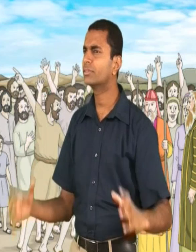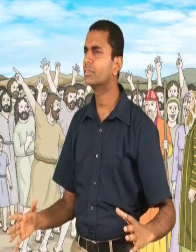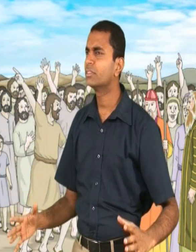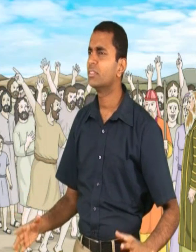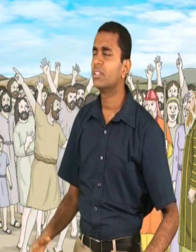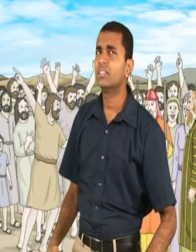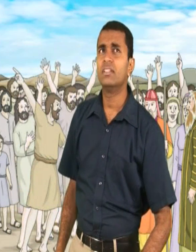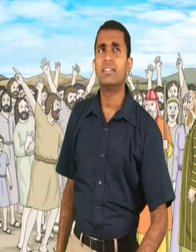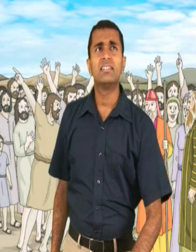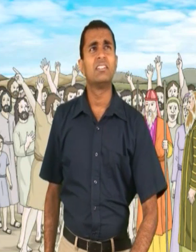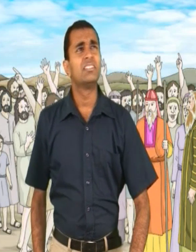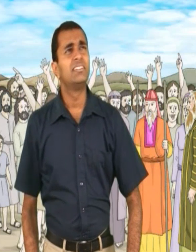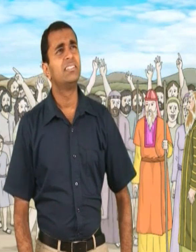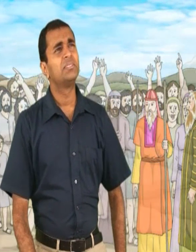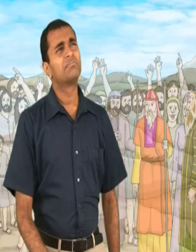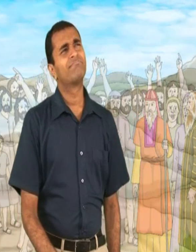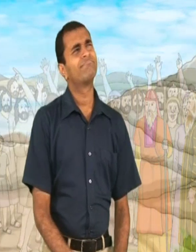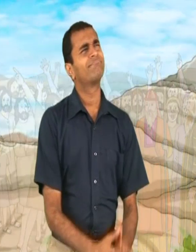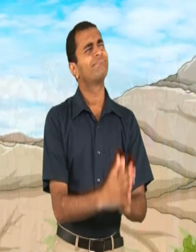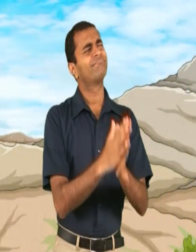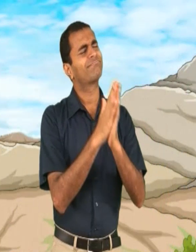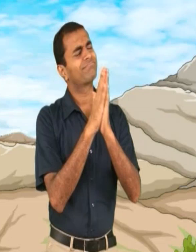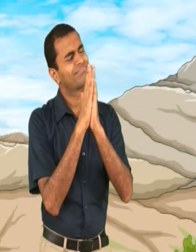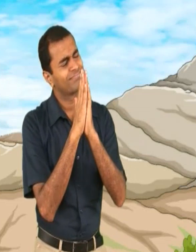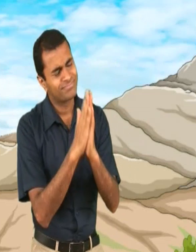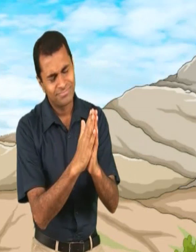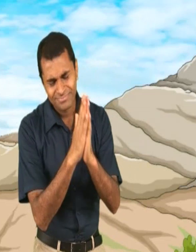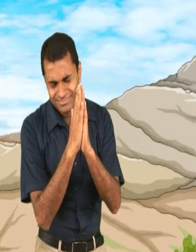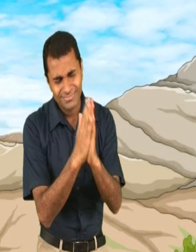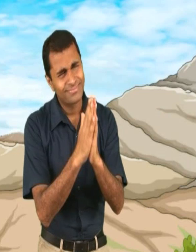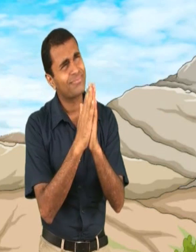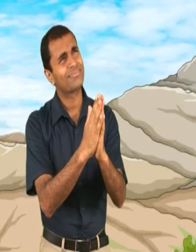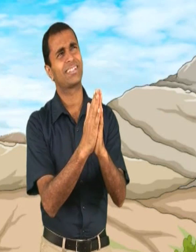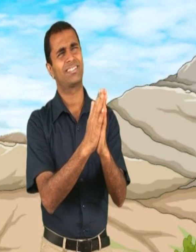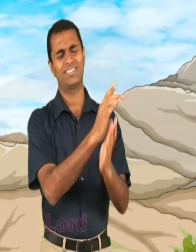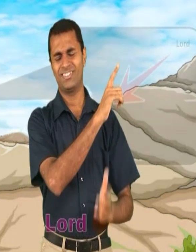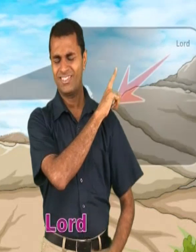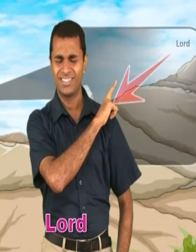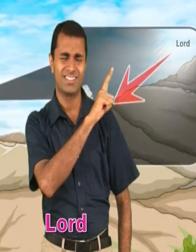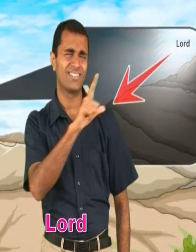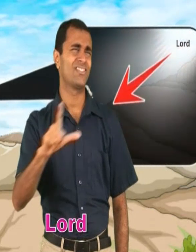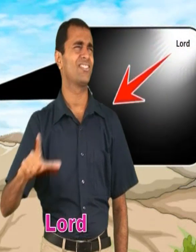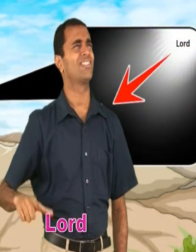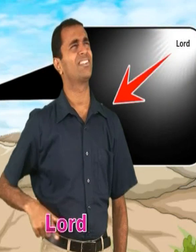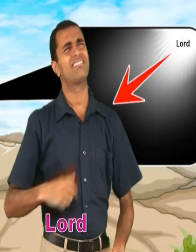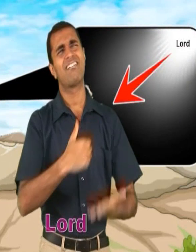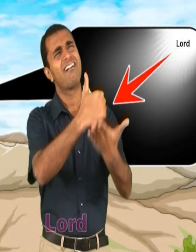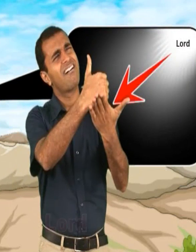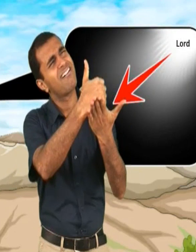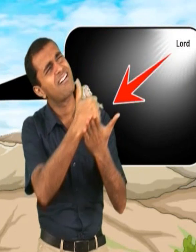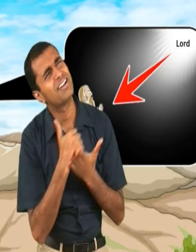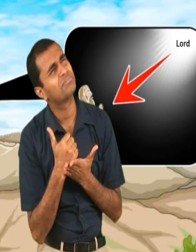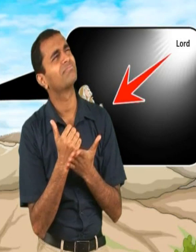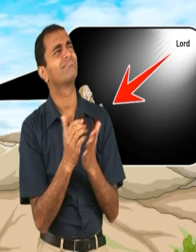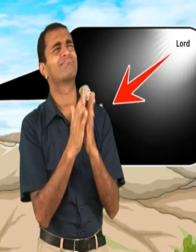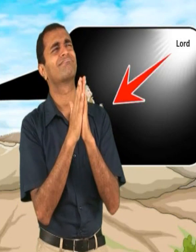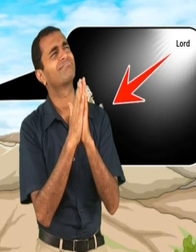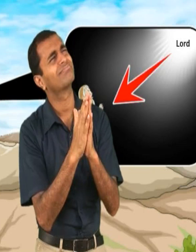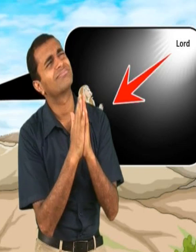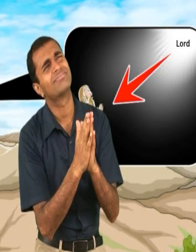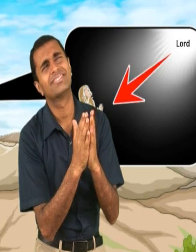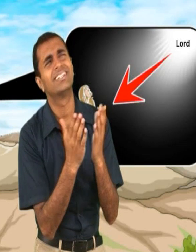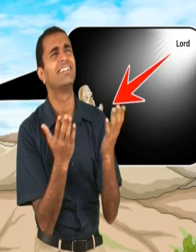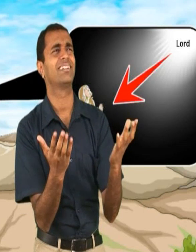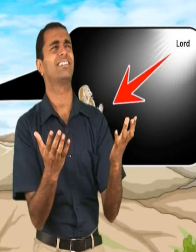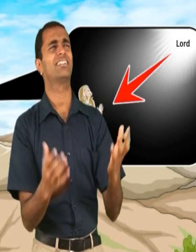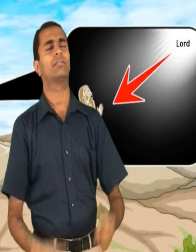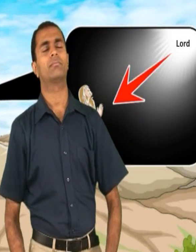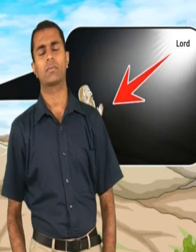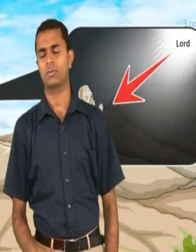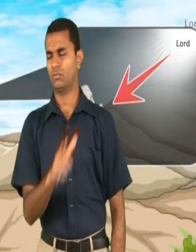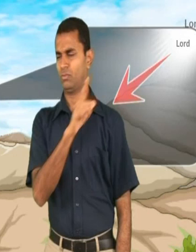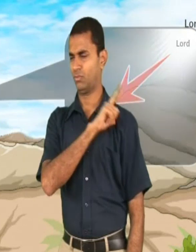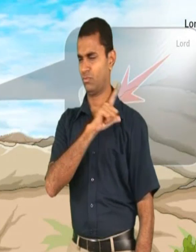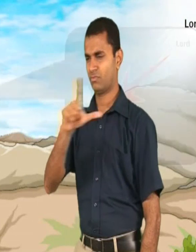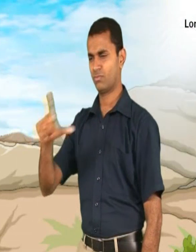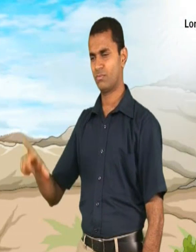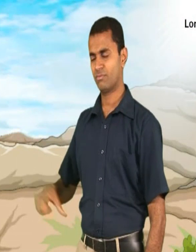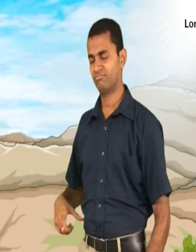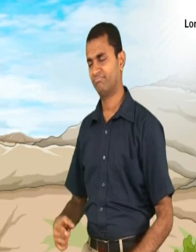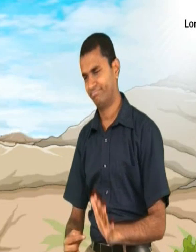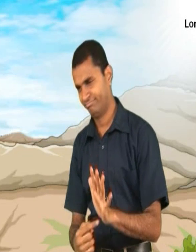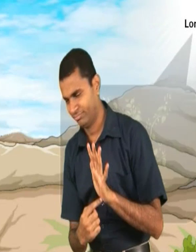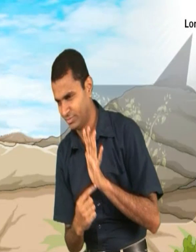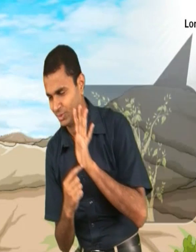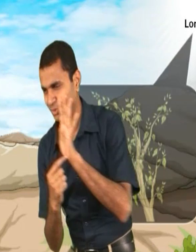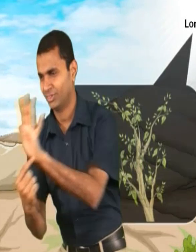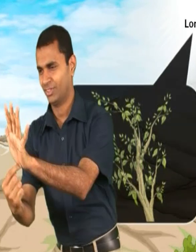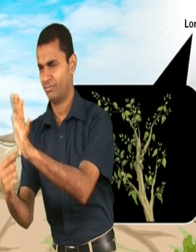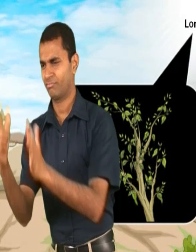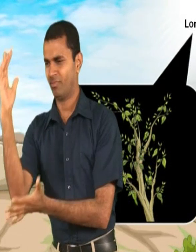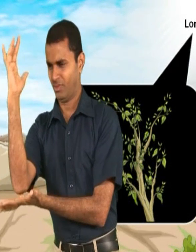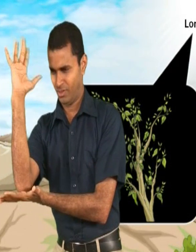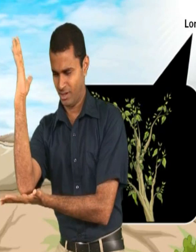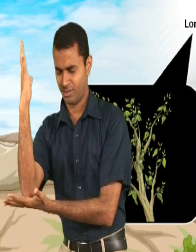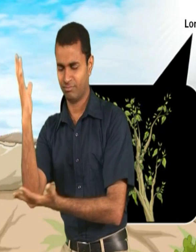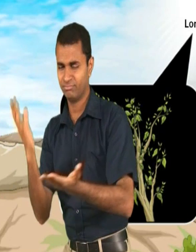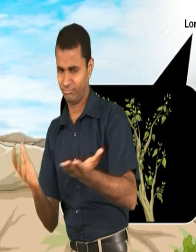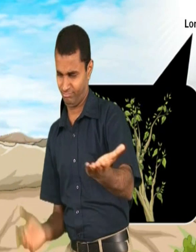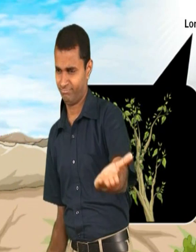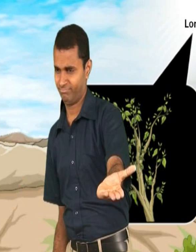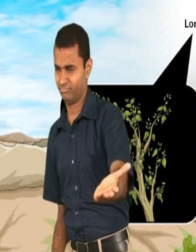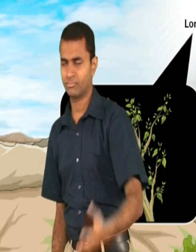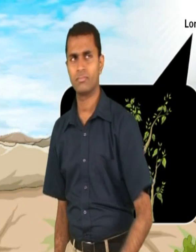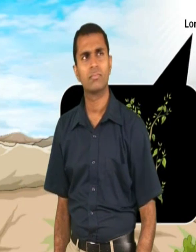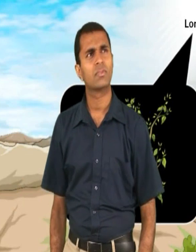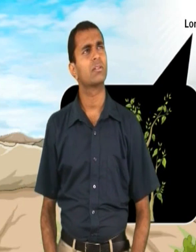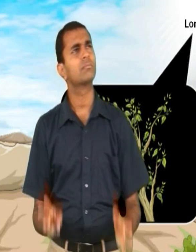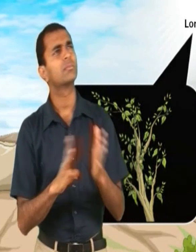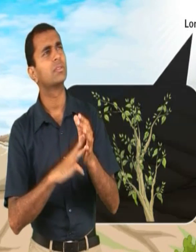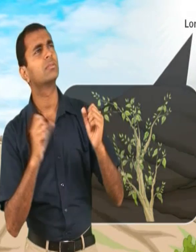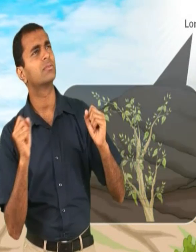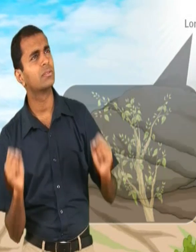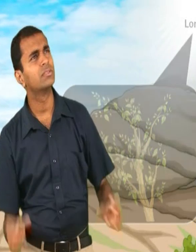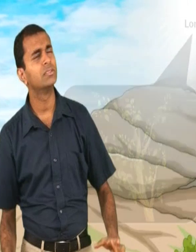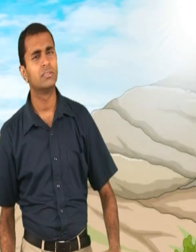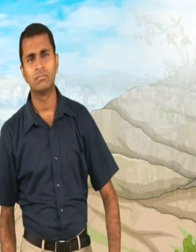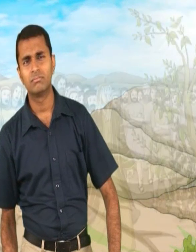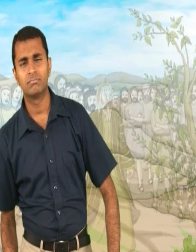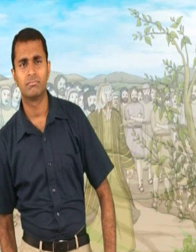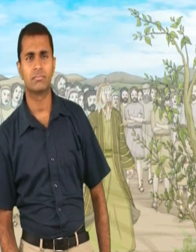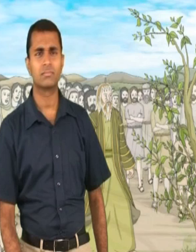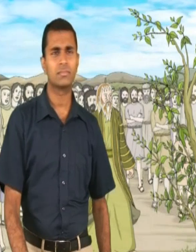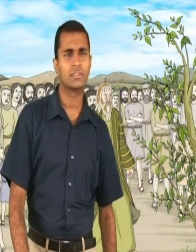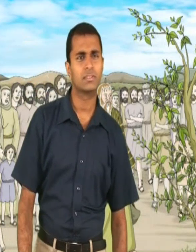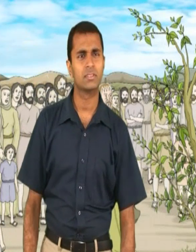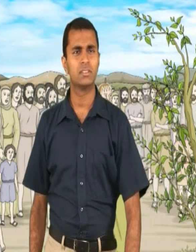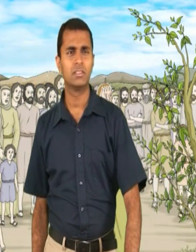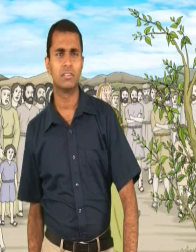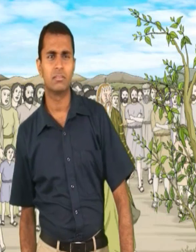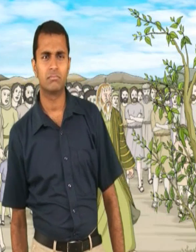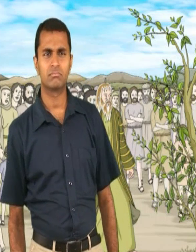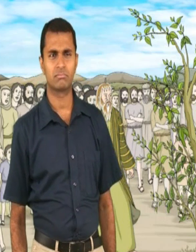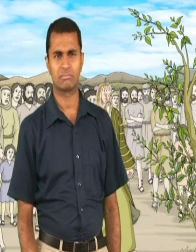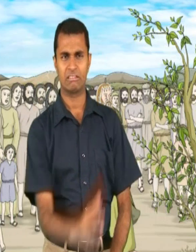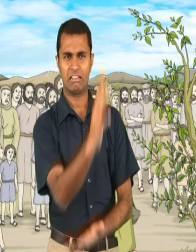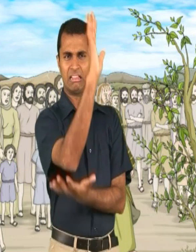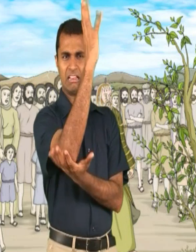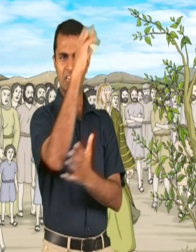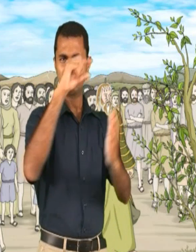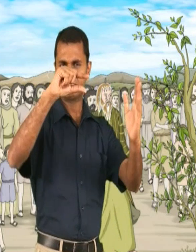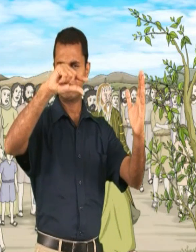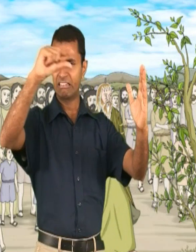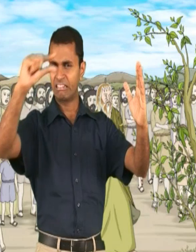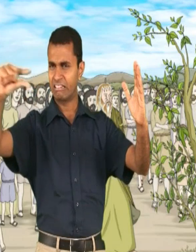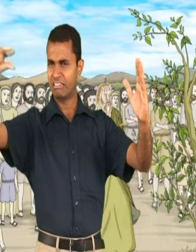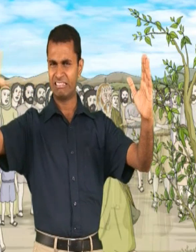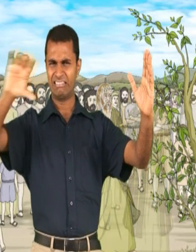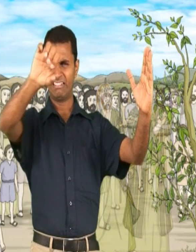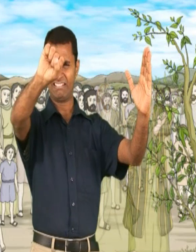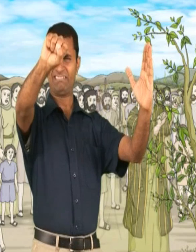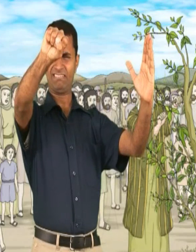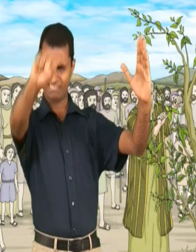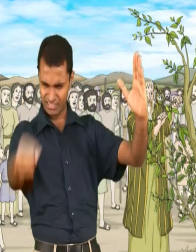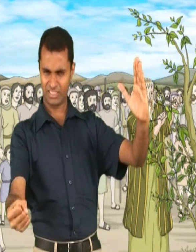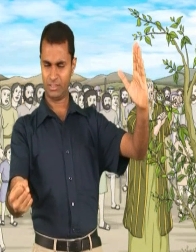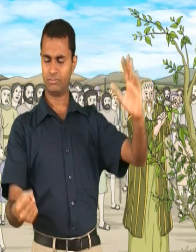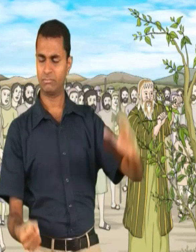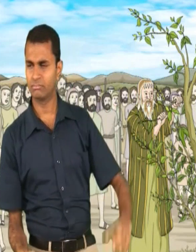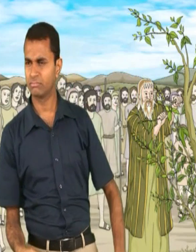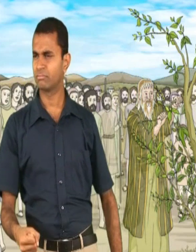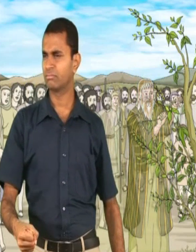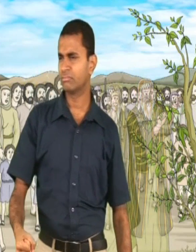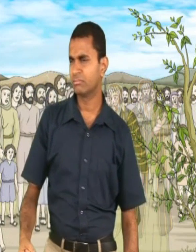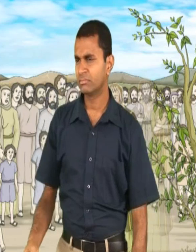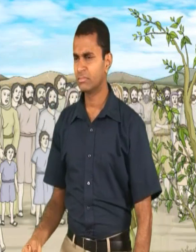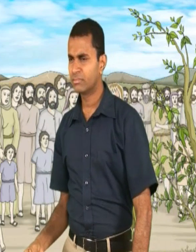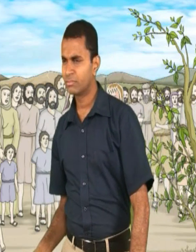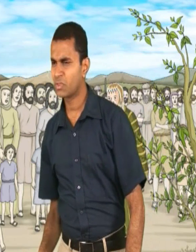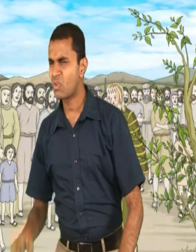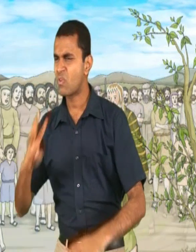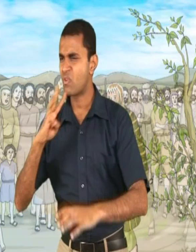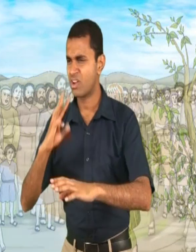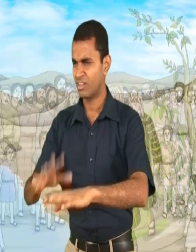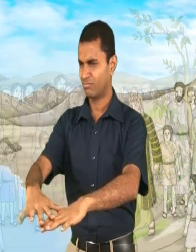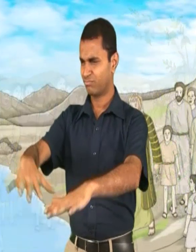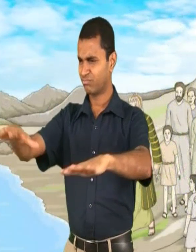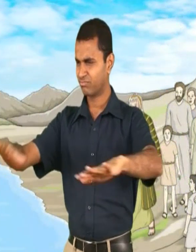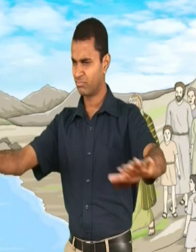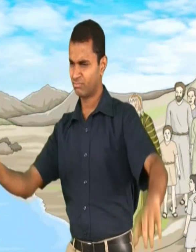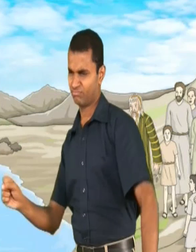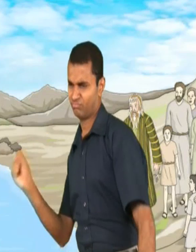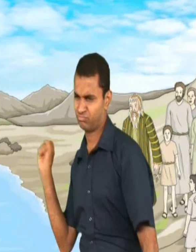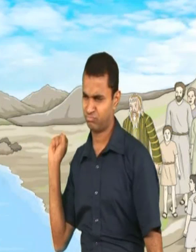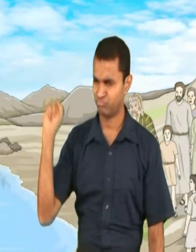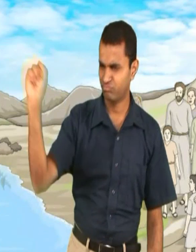And Moses cried out to the LORD, and the LORD showed him a log.